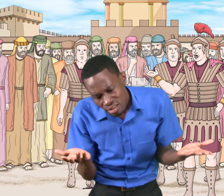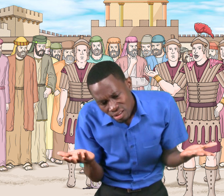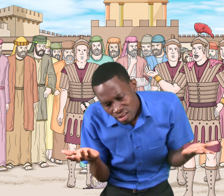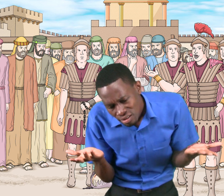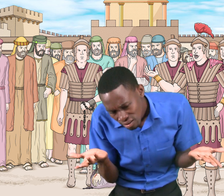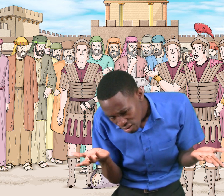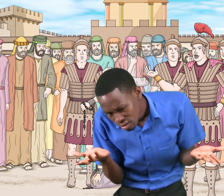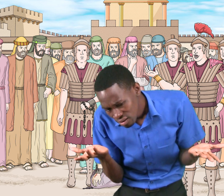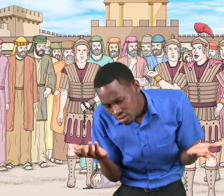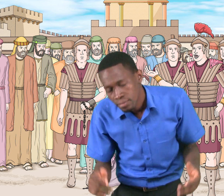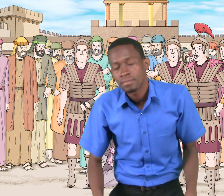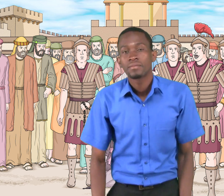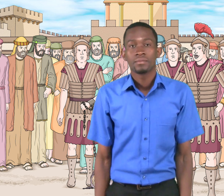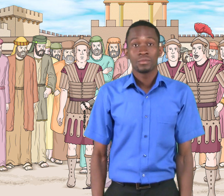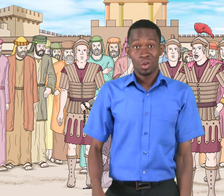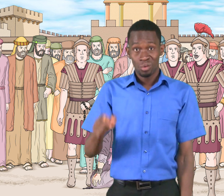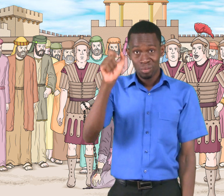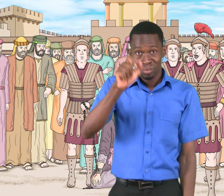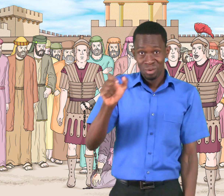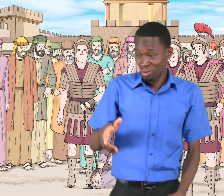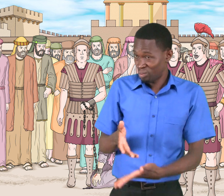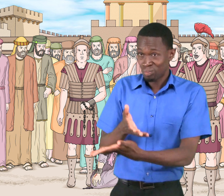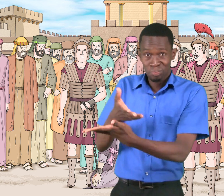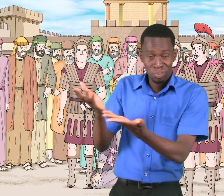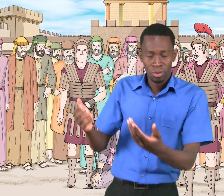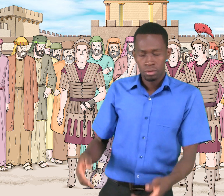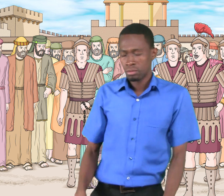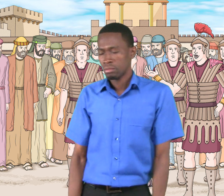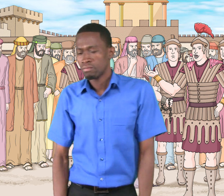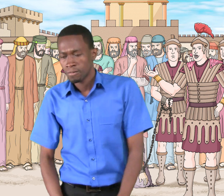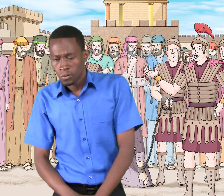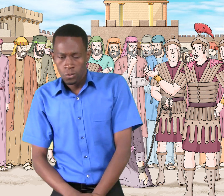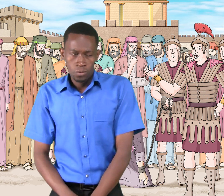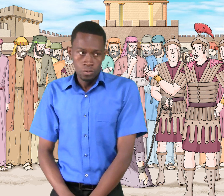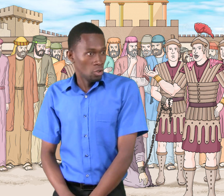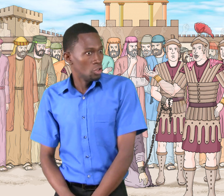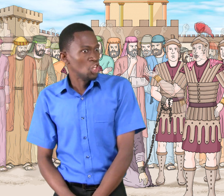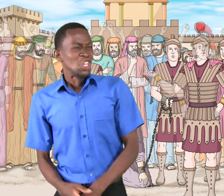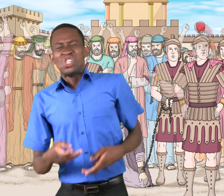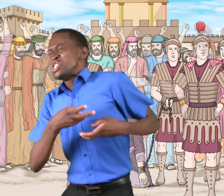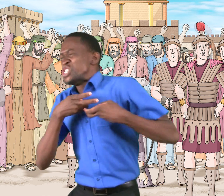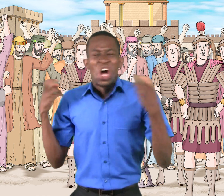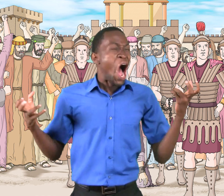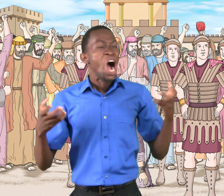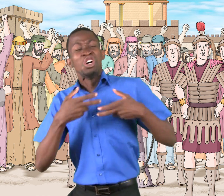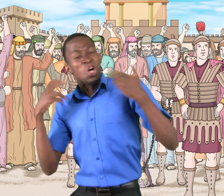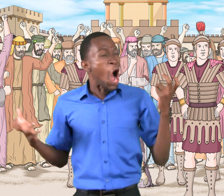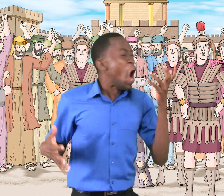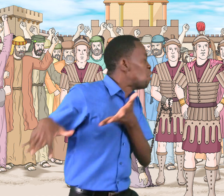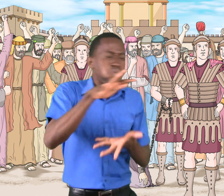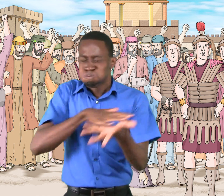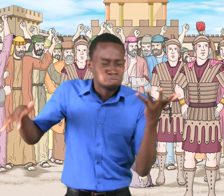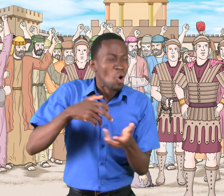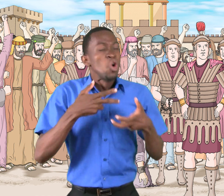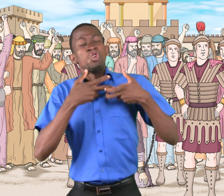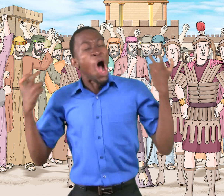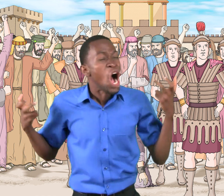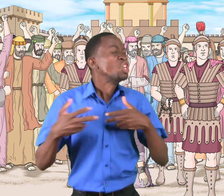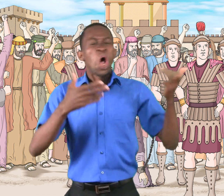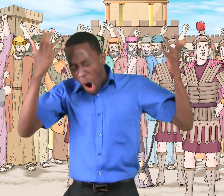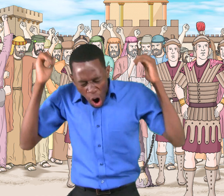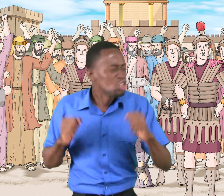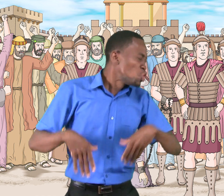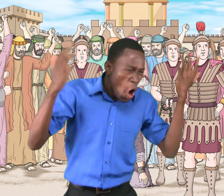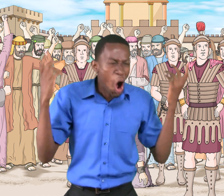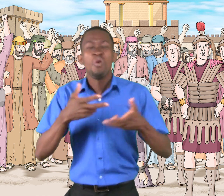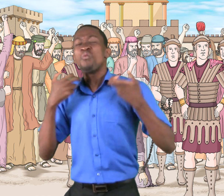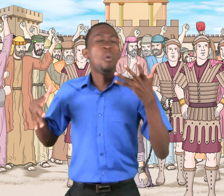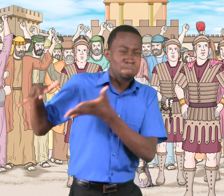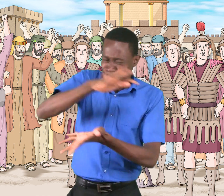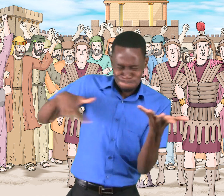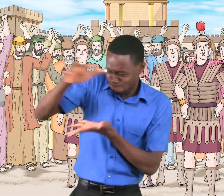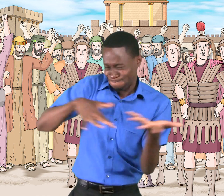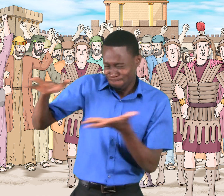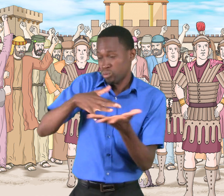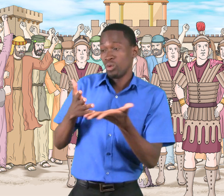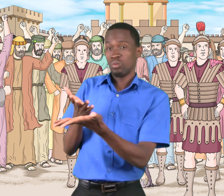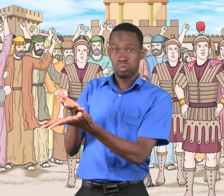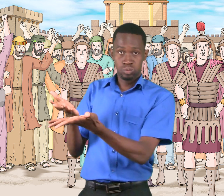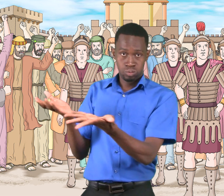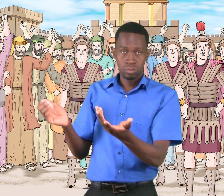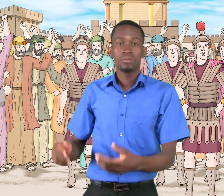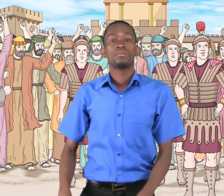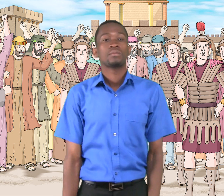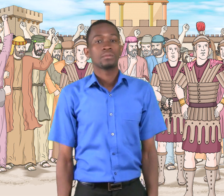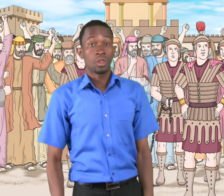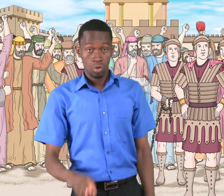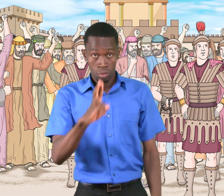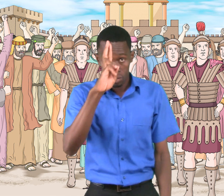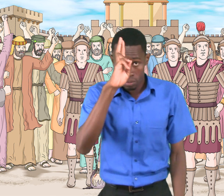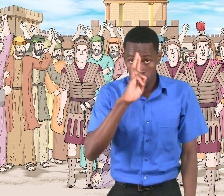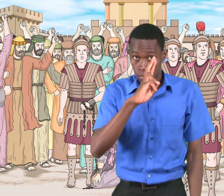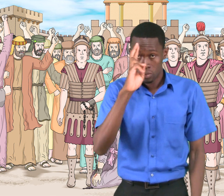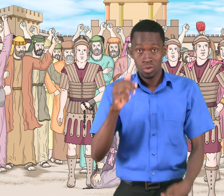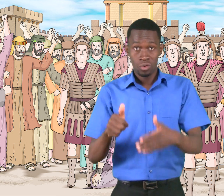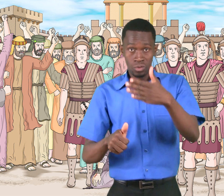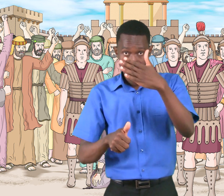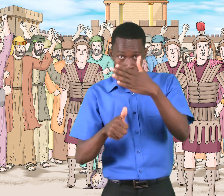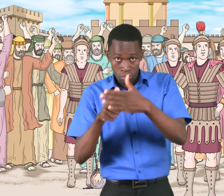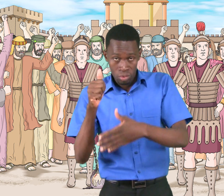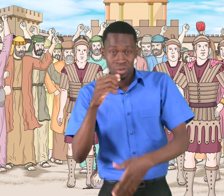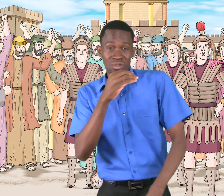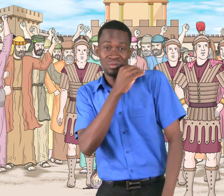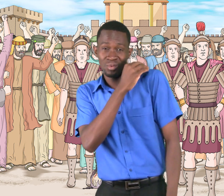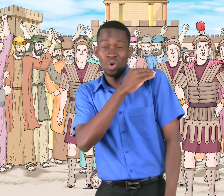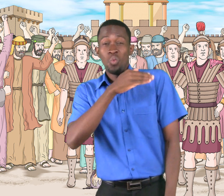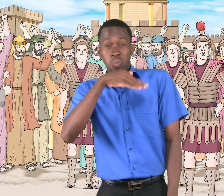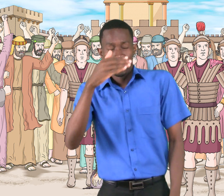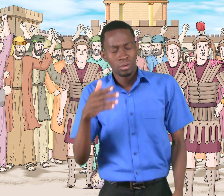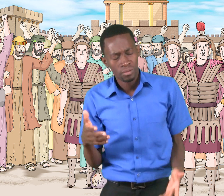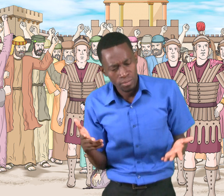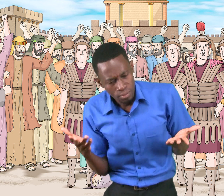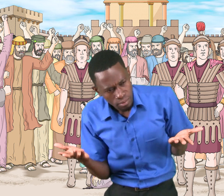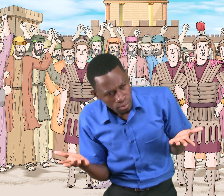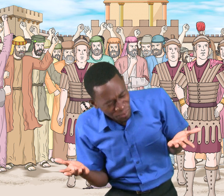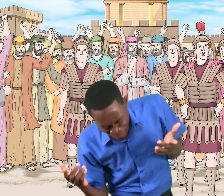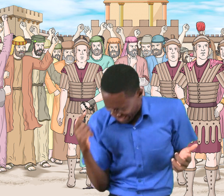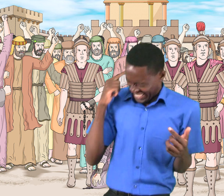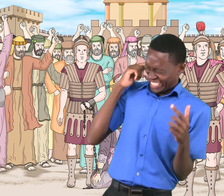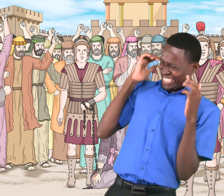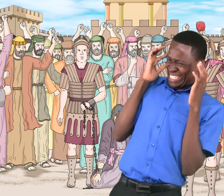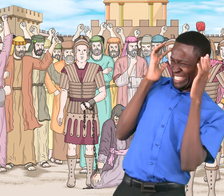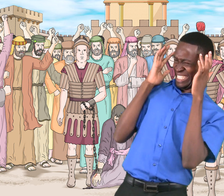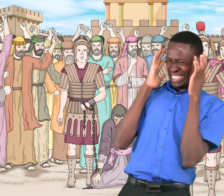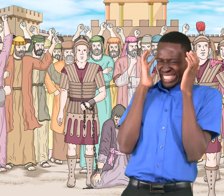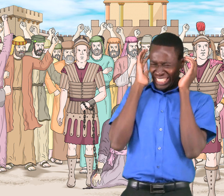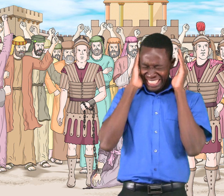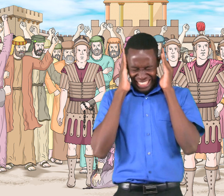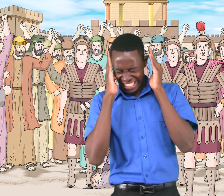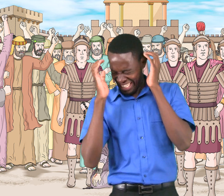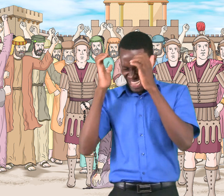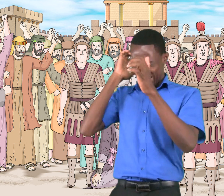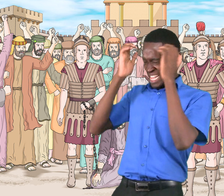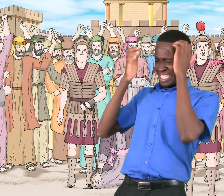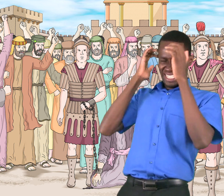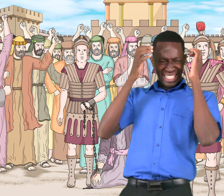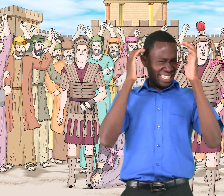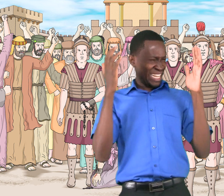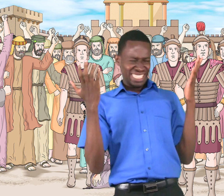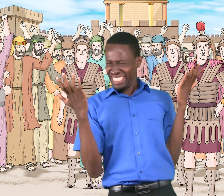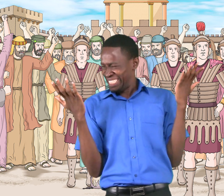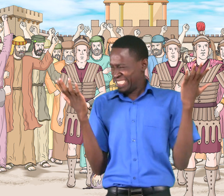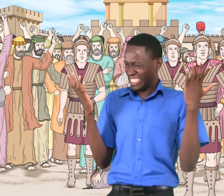Then he asked who he was and what he had done.